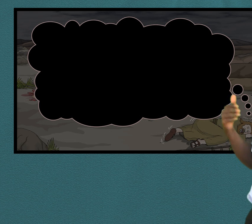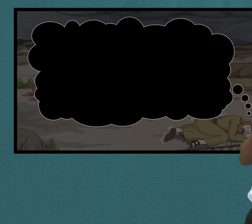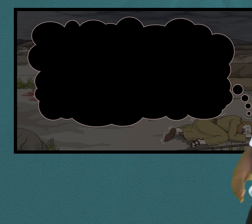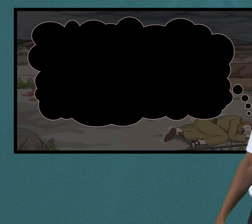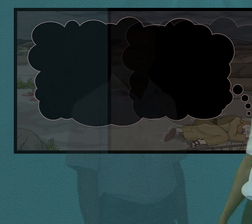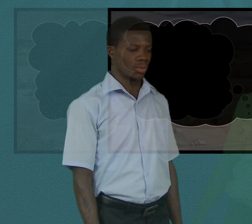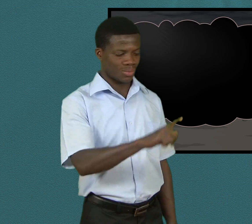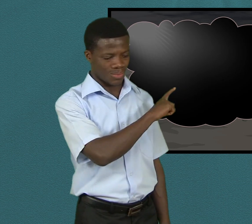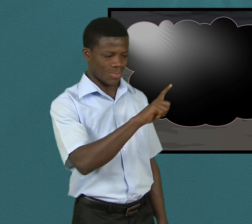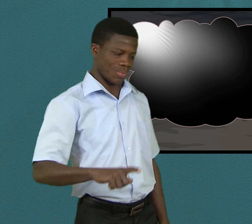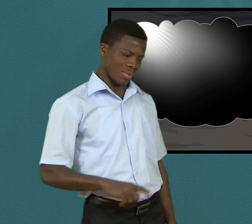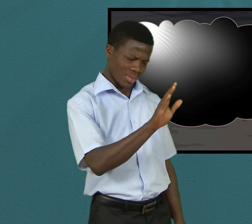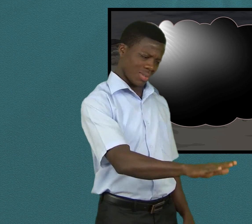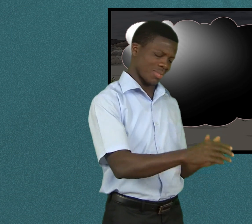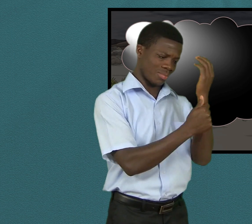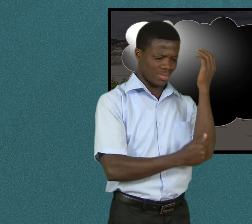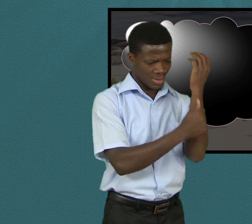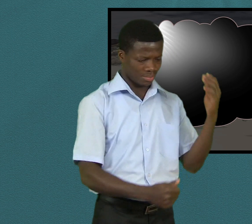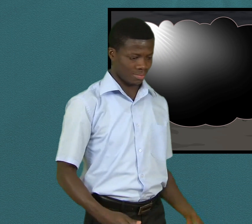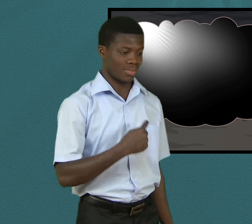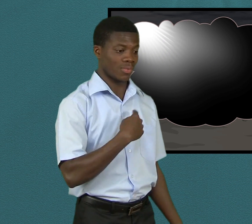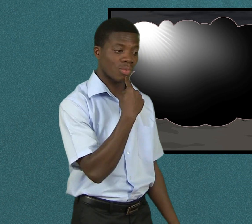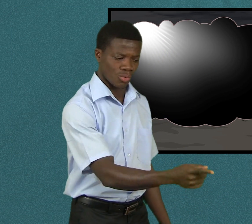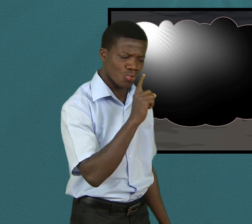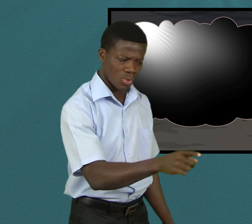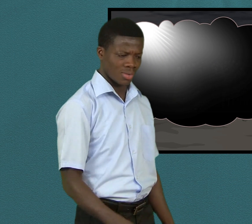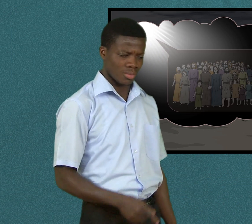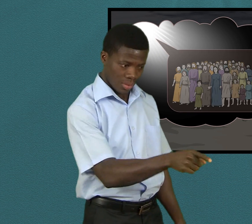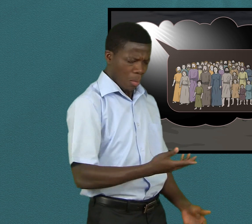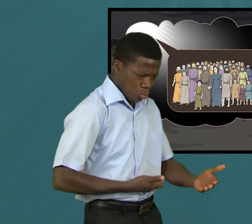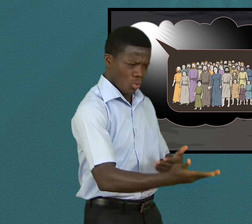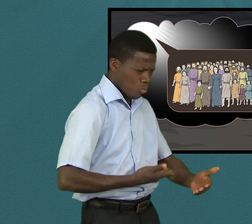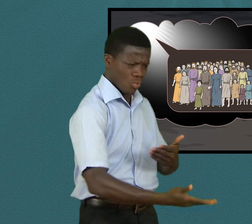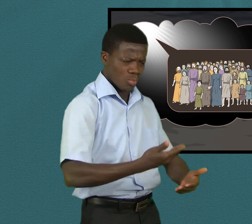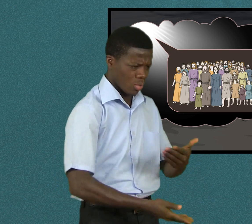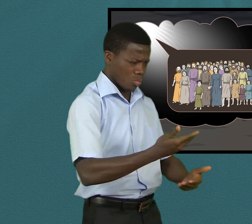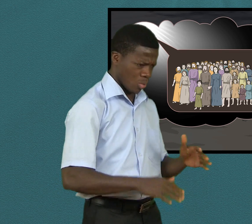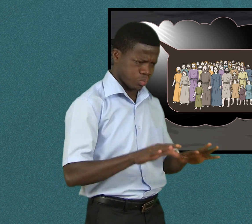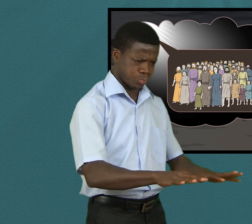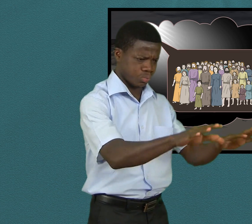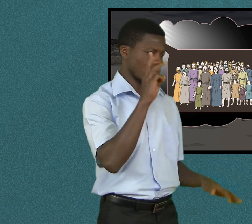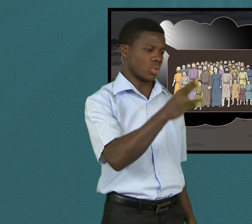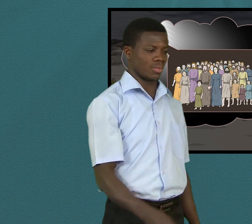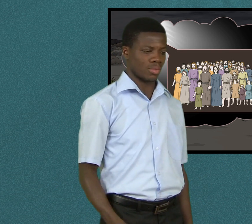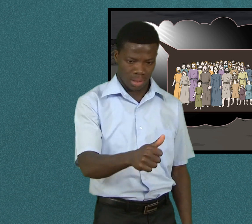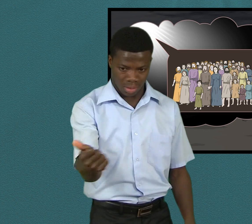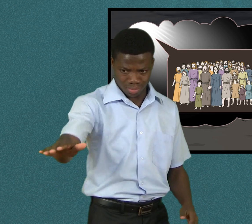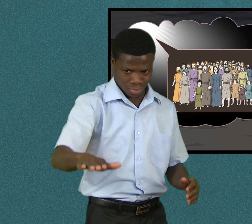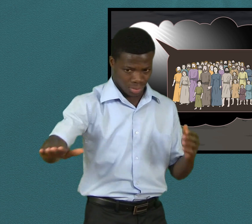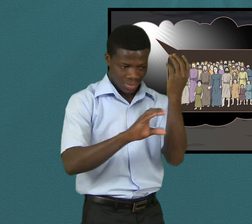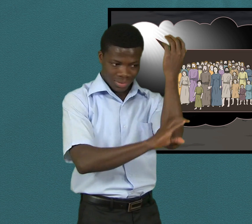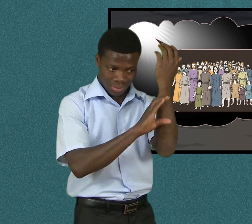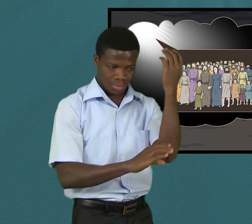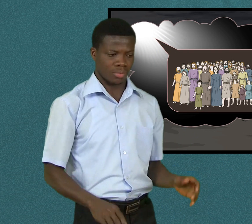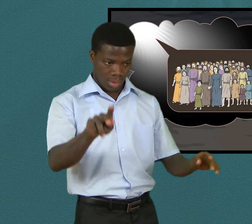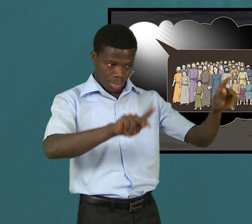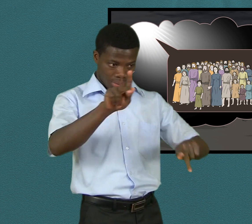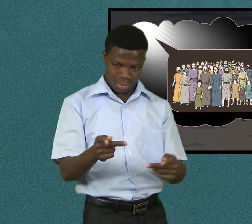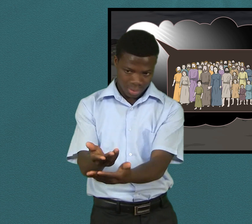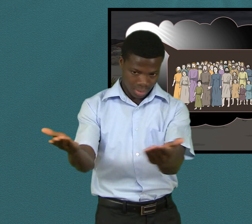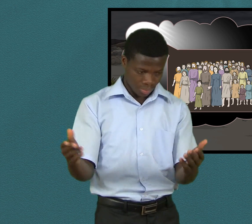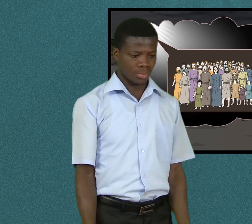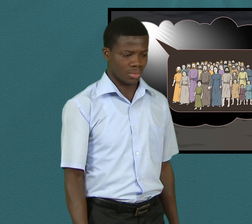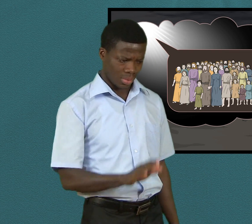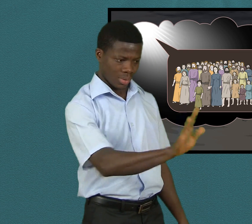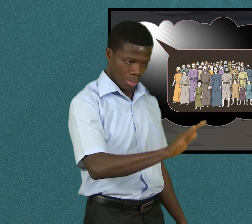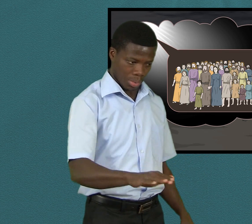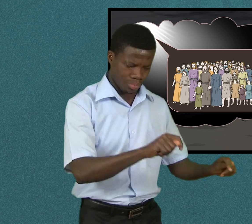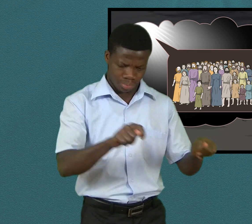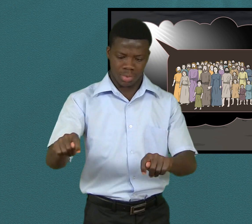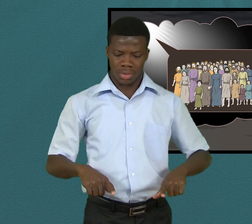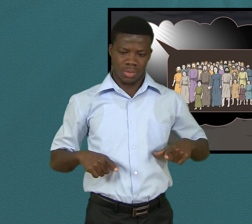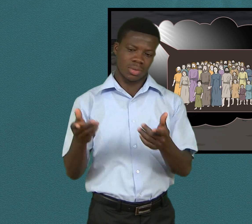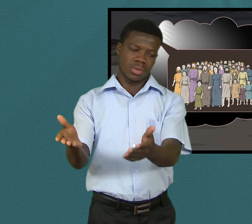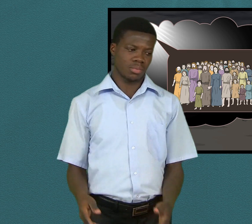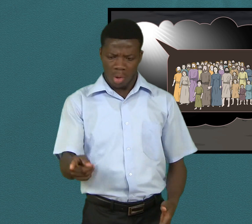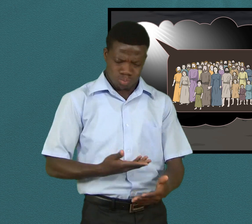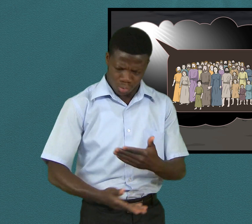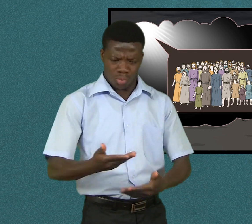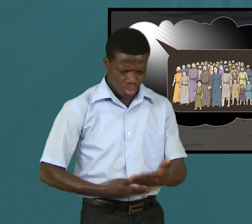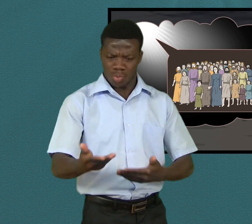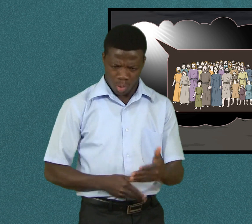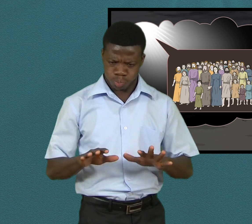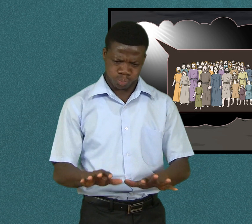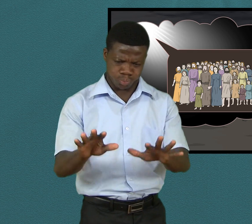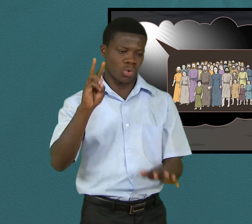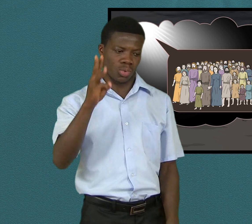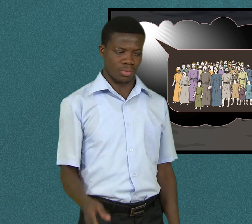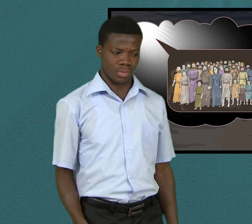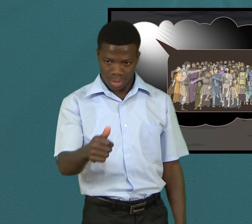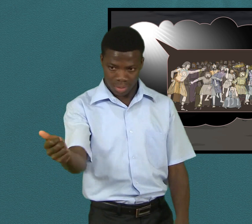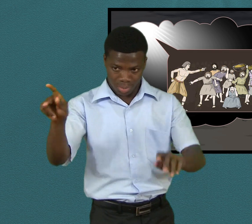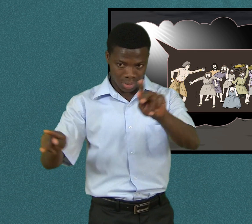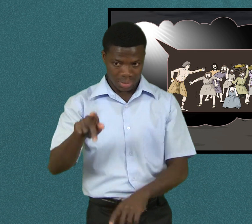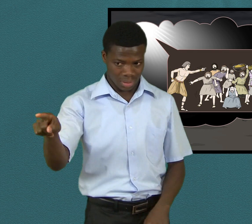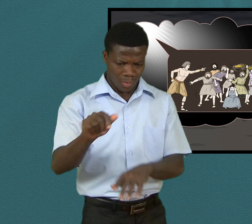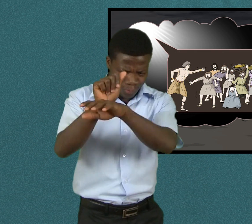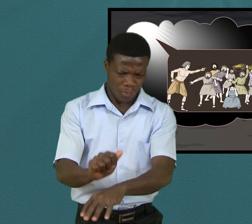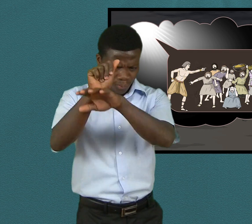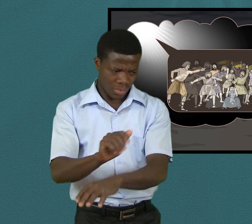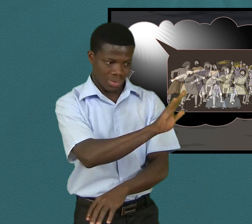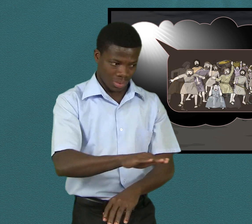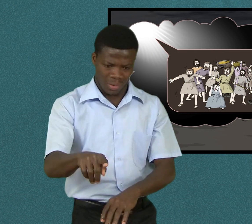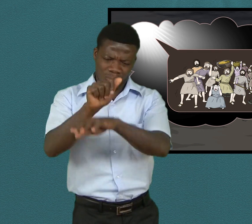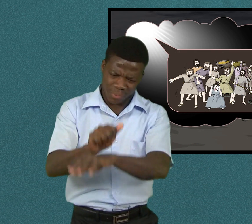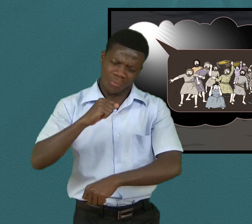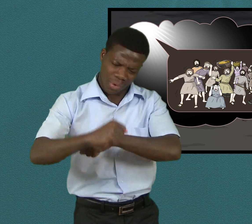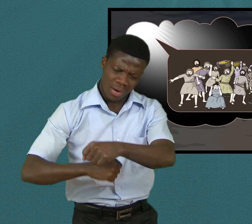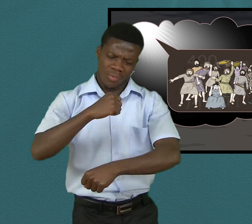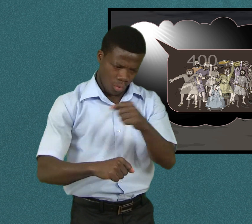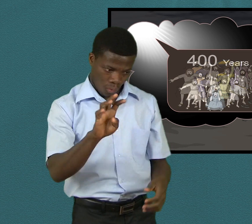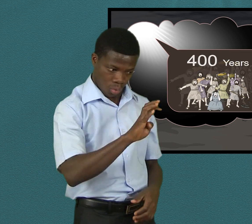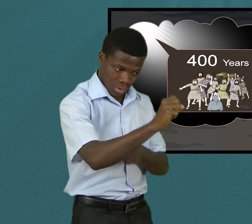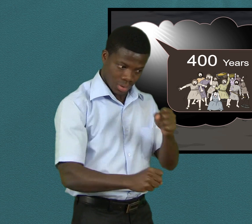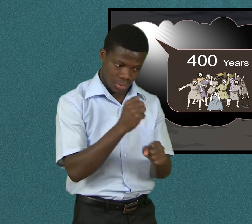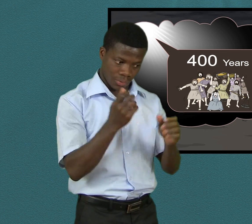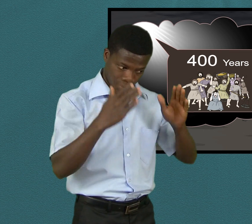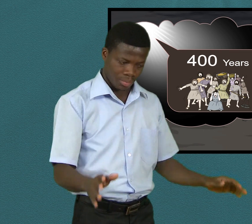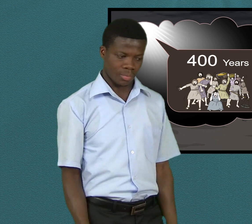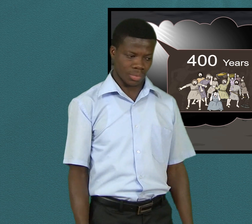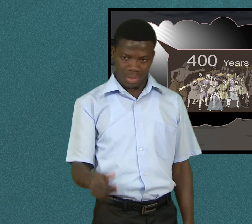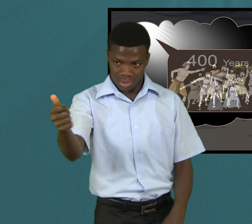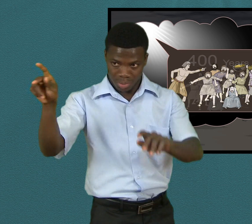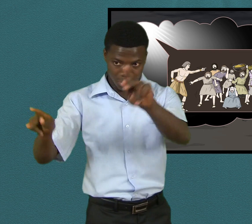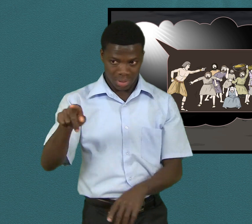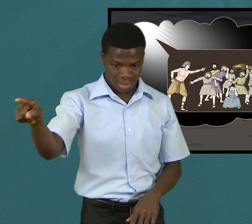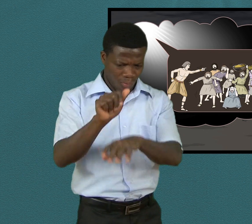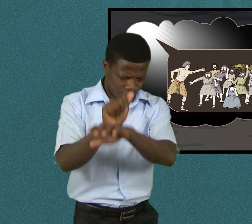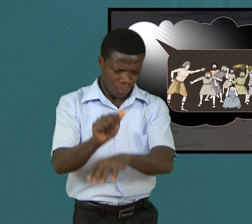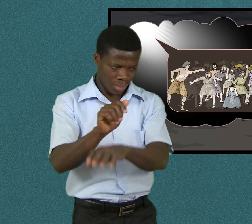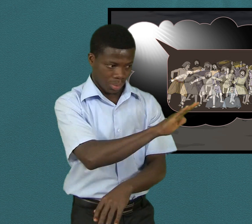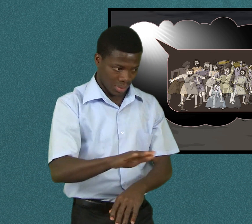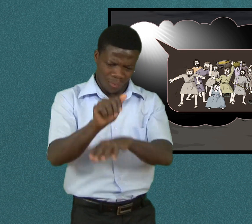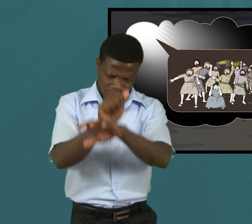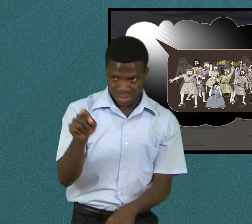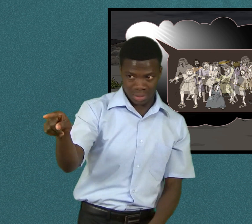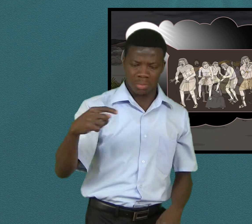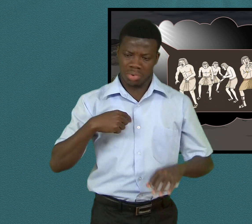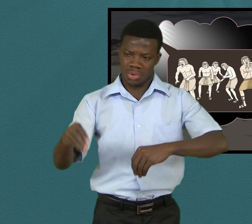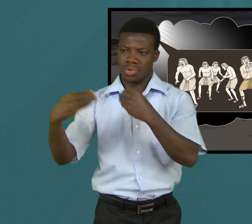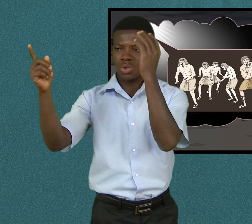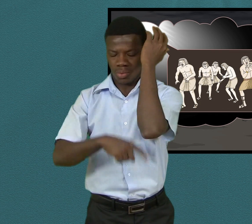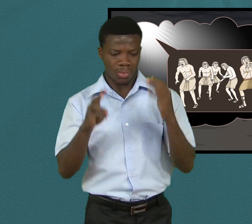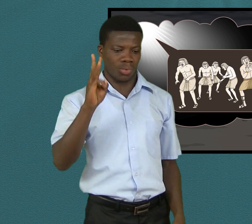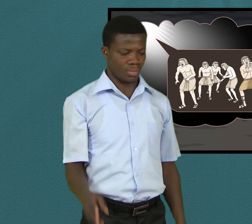Then the LORD said to Abram, “Know for certain that your descendants will be strangers in a land that is not their own, and they will be enslaved and mistreated four hundred years.